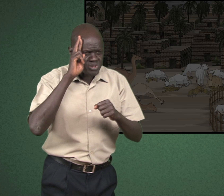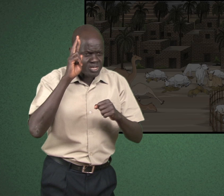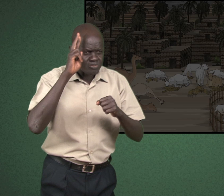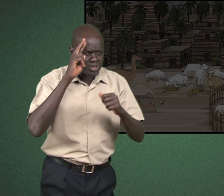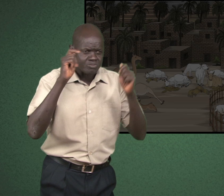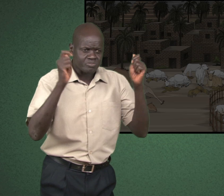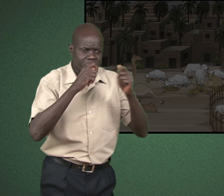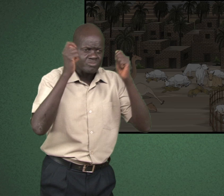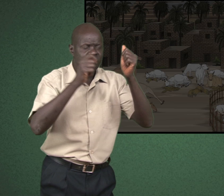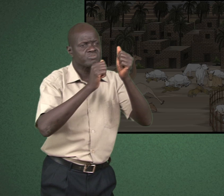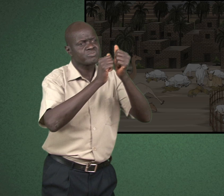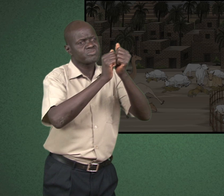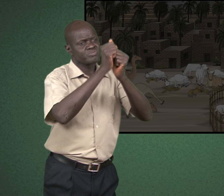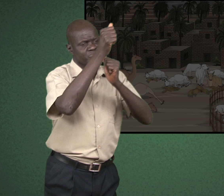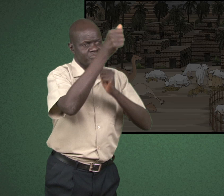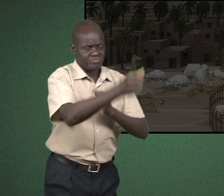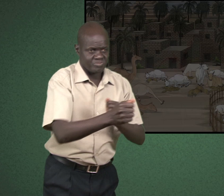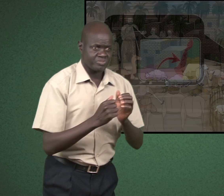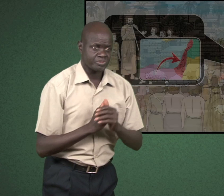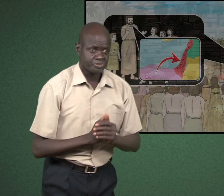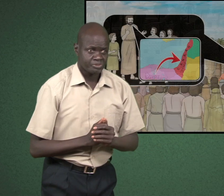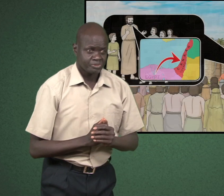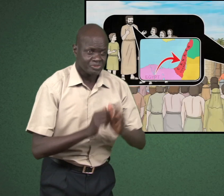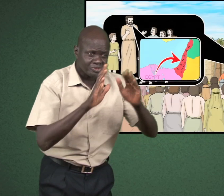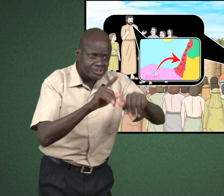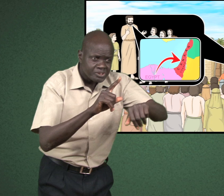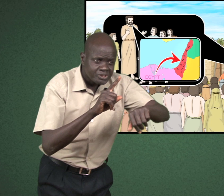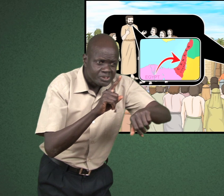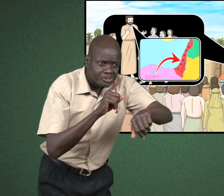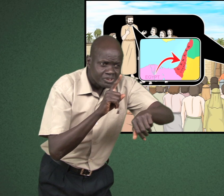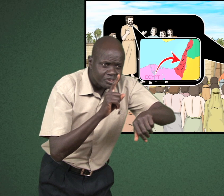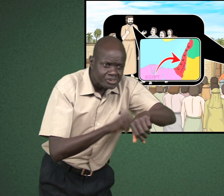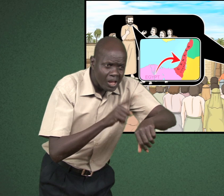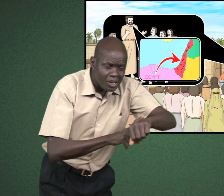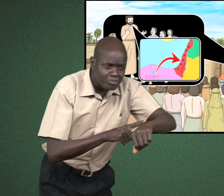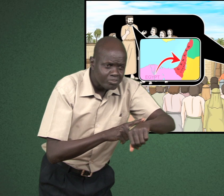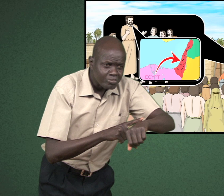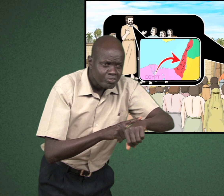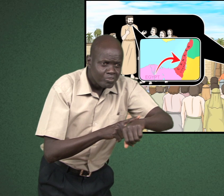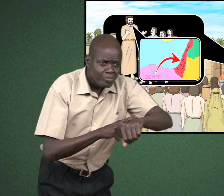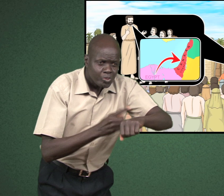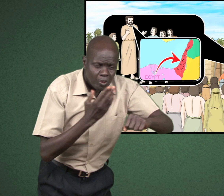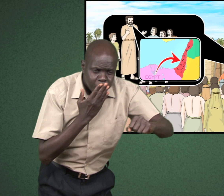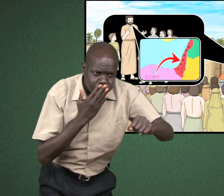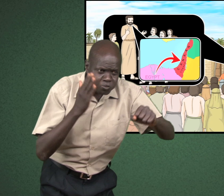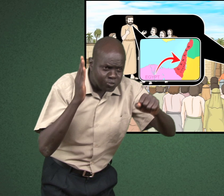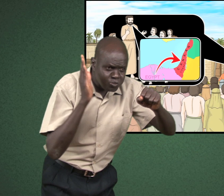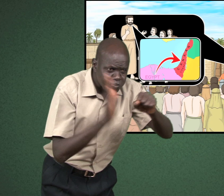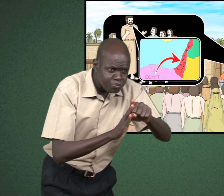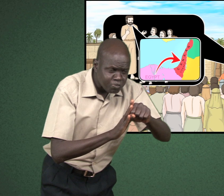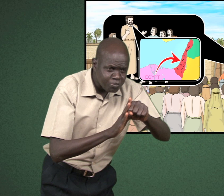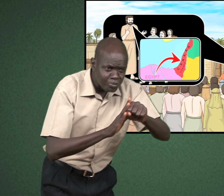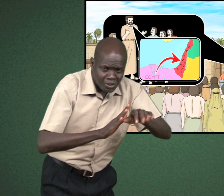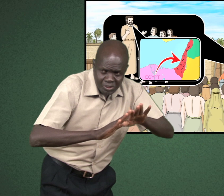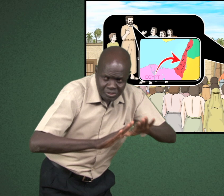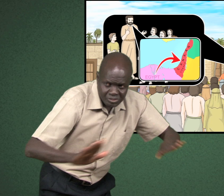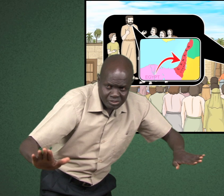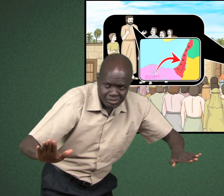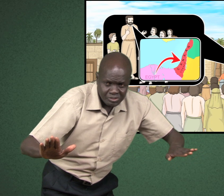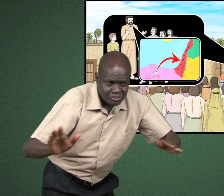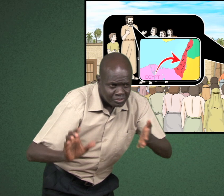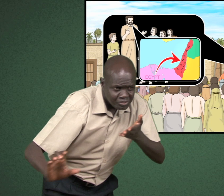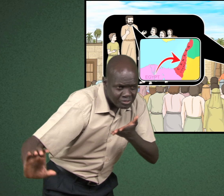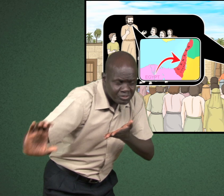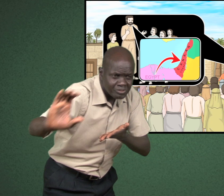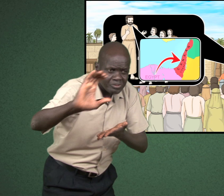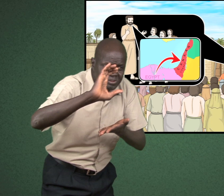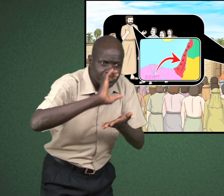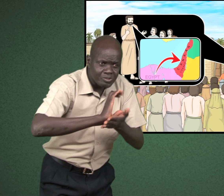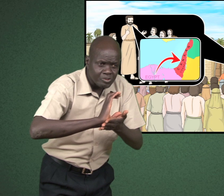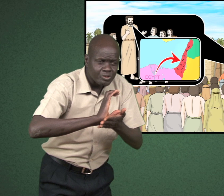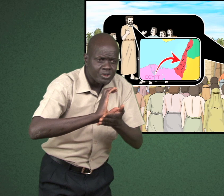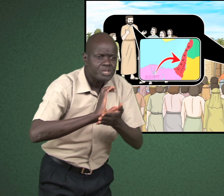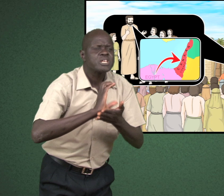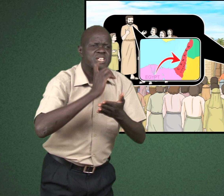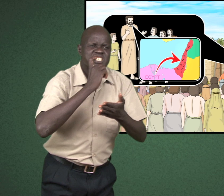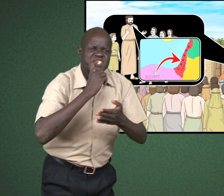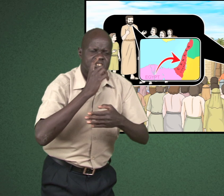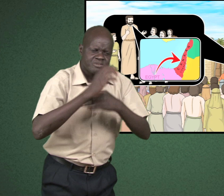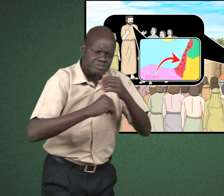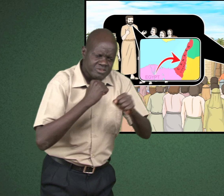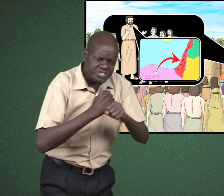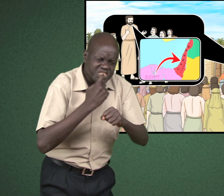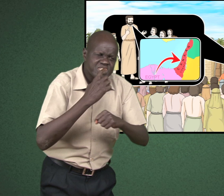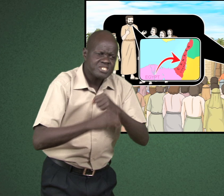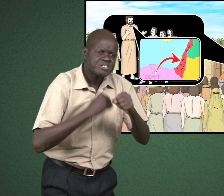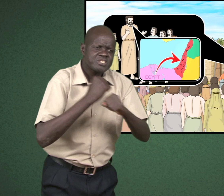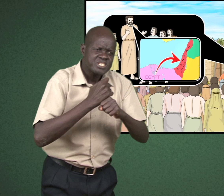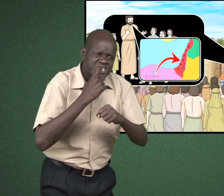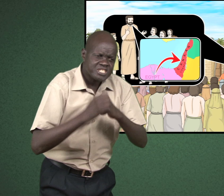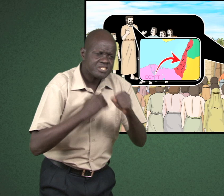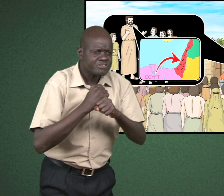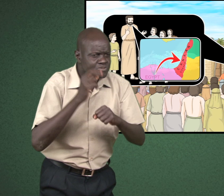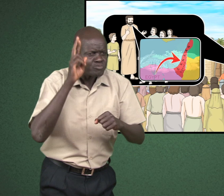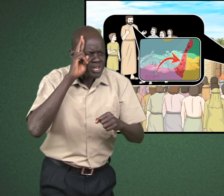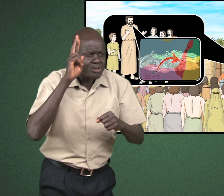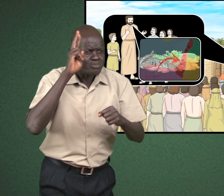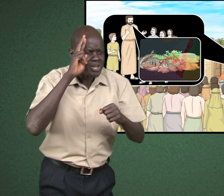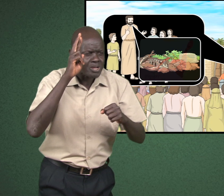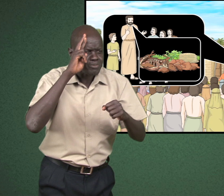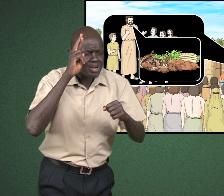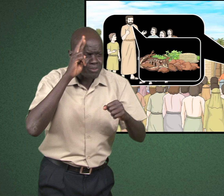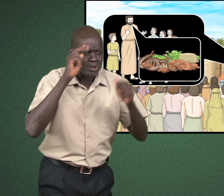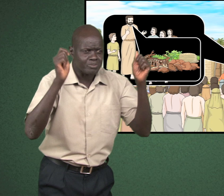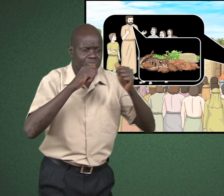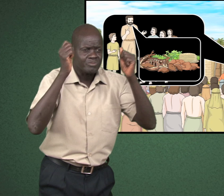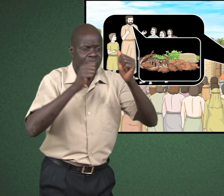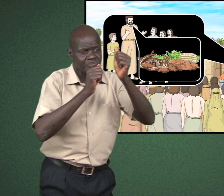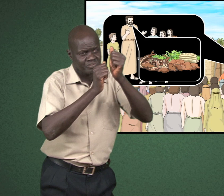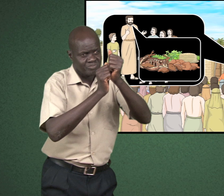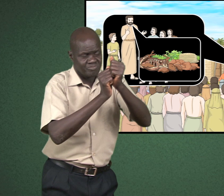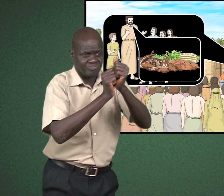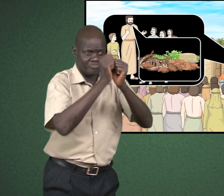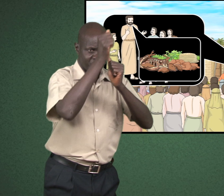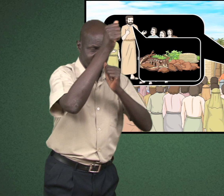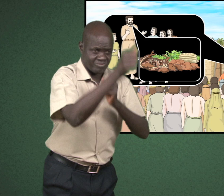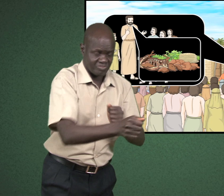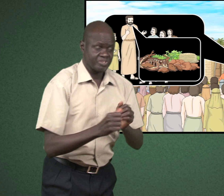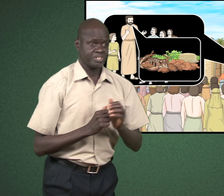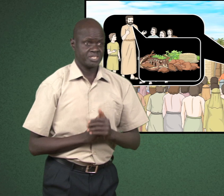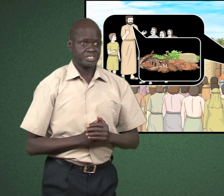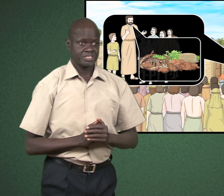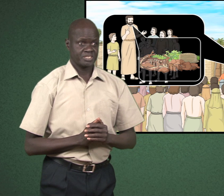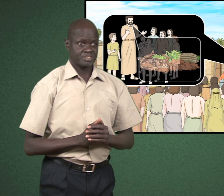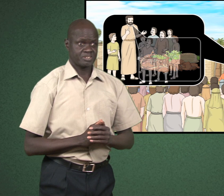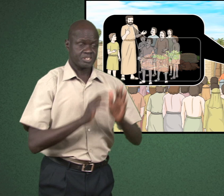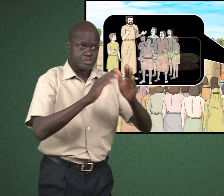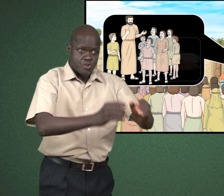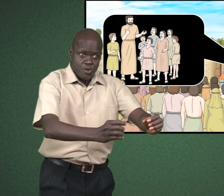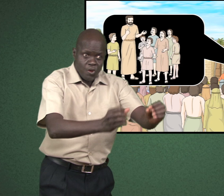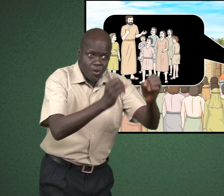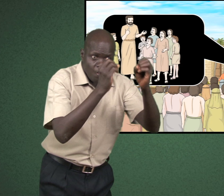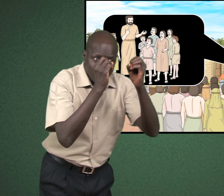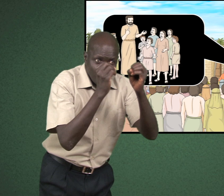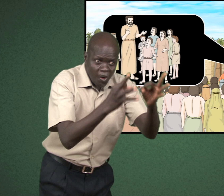When you enter the land that the LORD will give you as He promised, you are to keep this service.